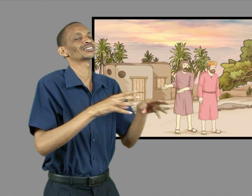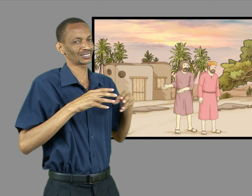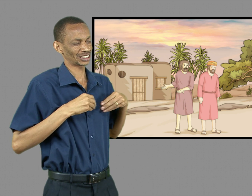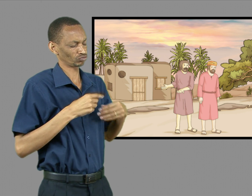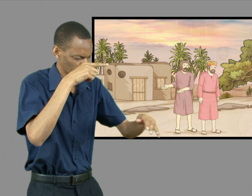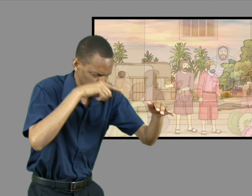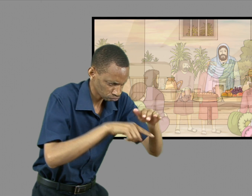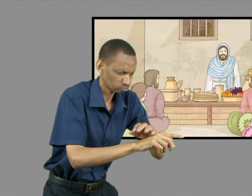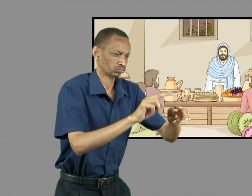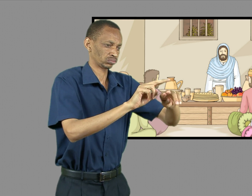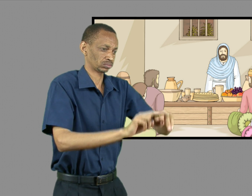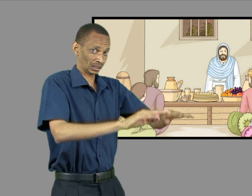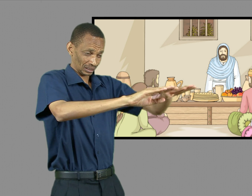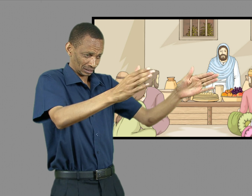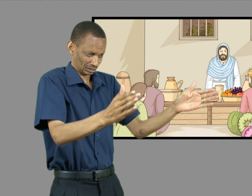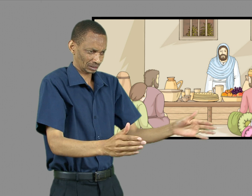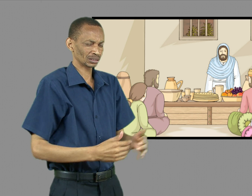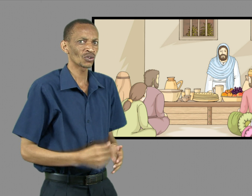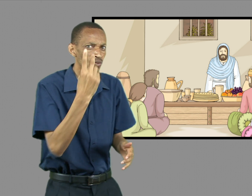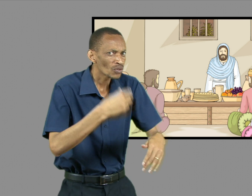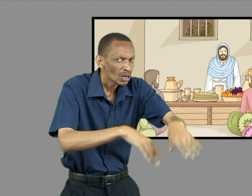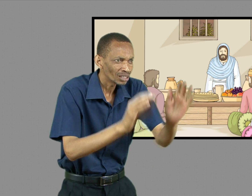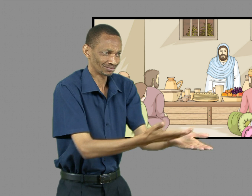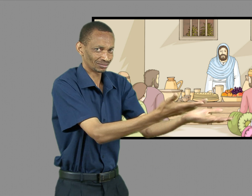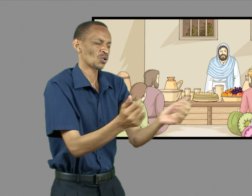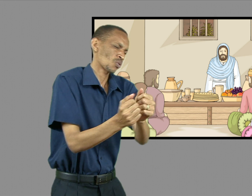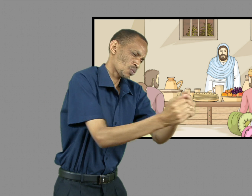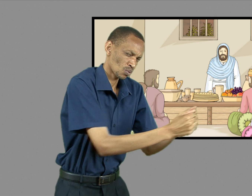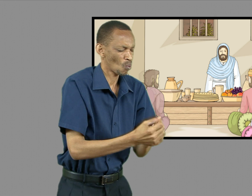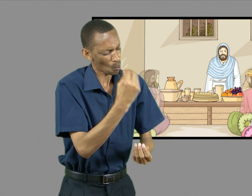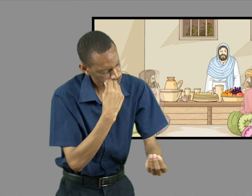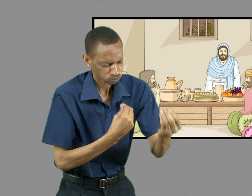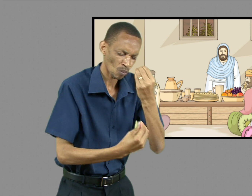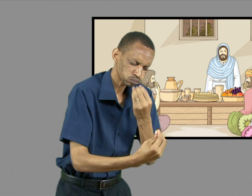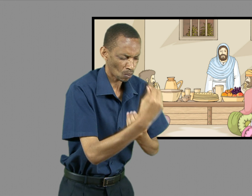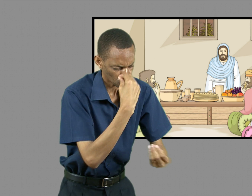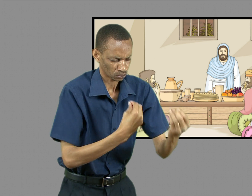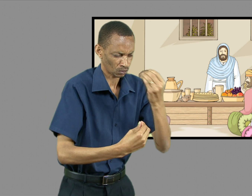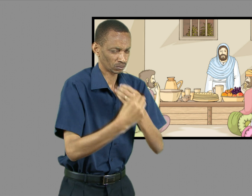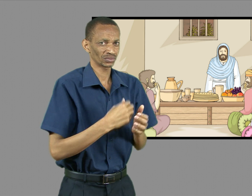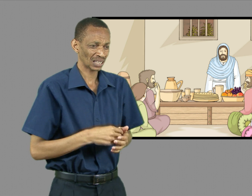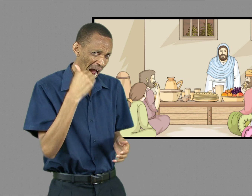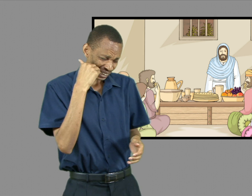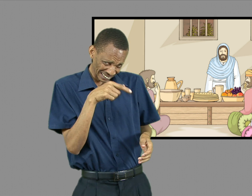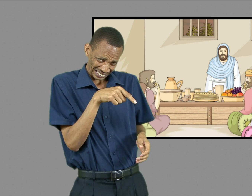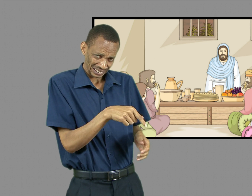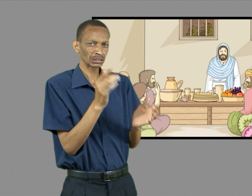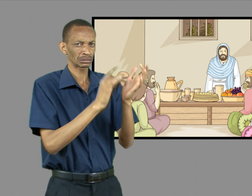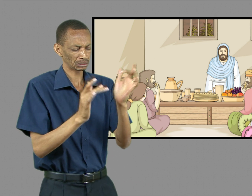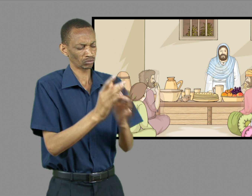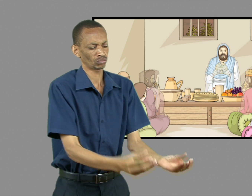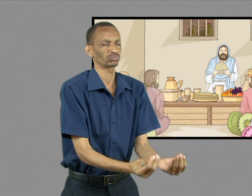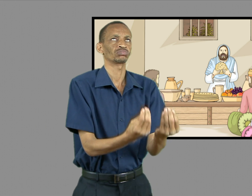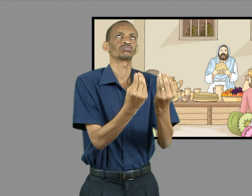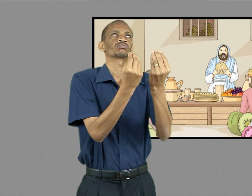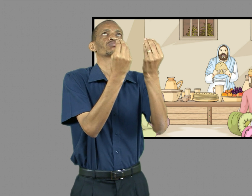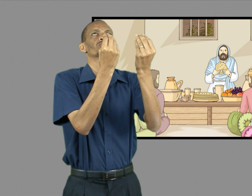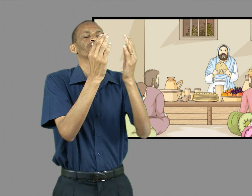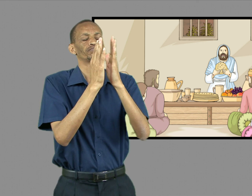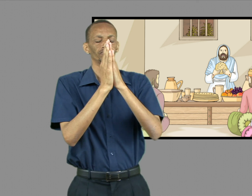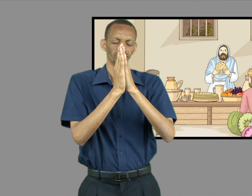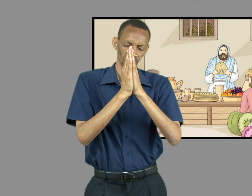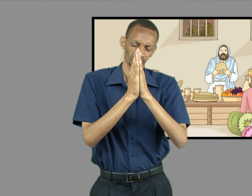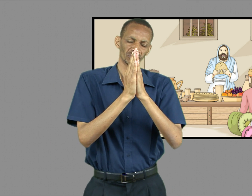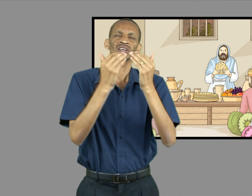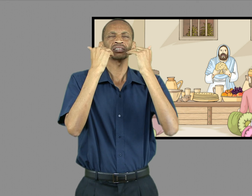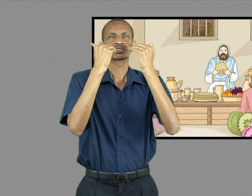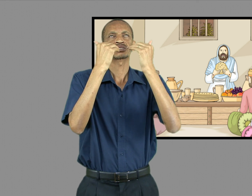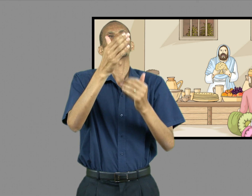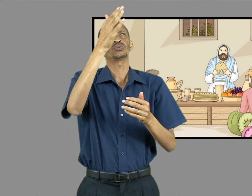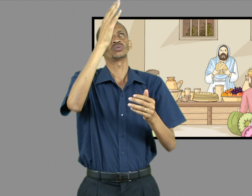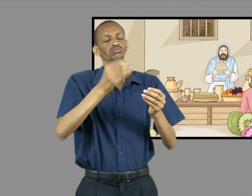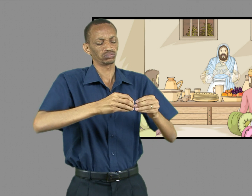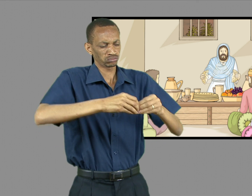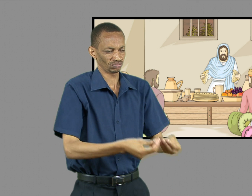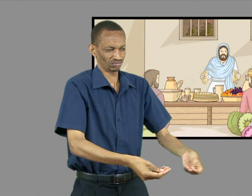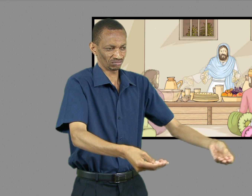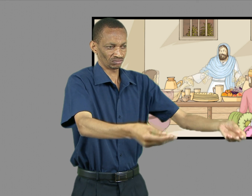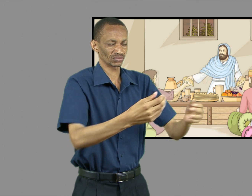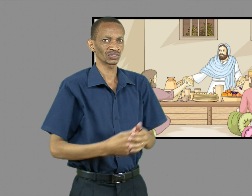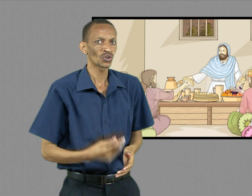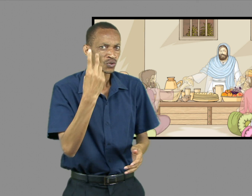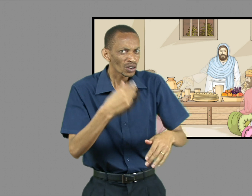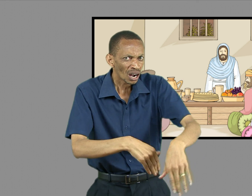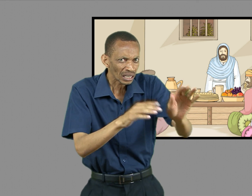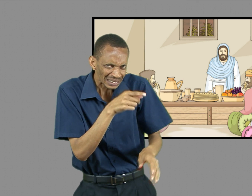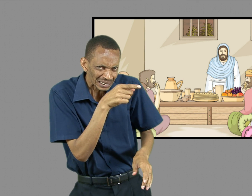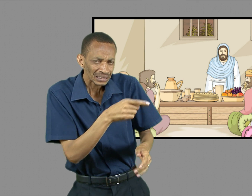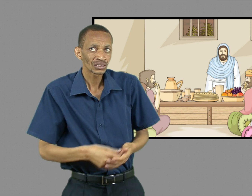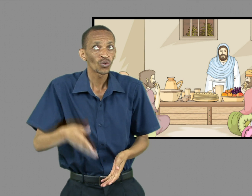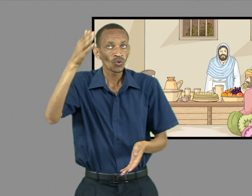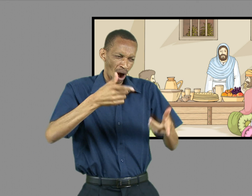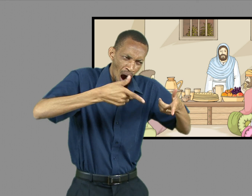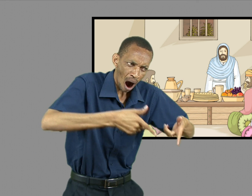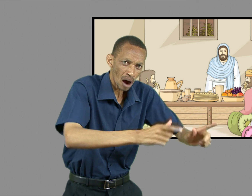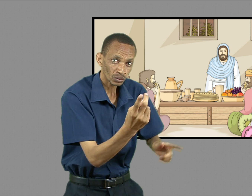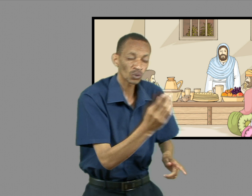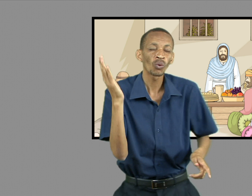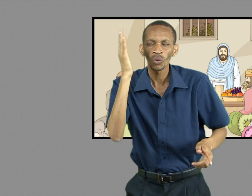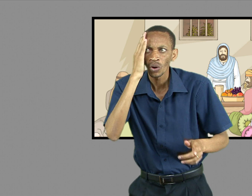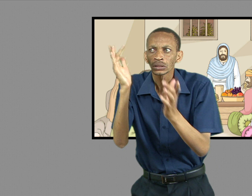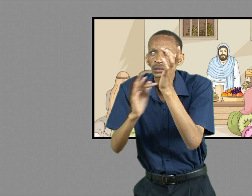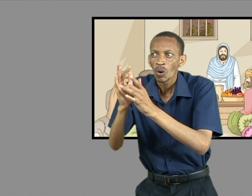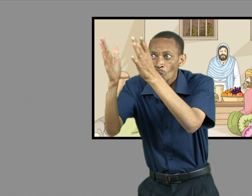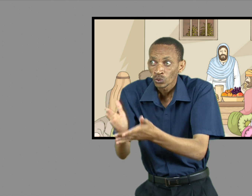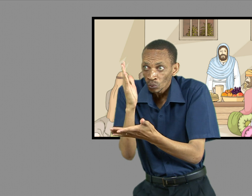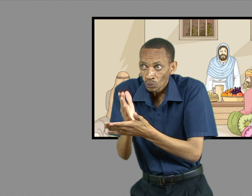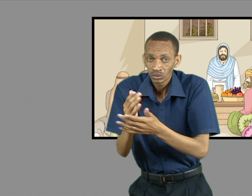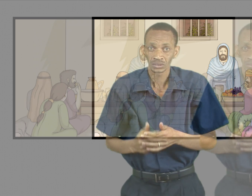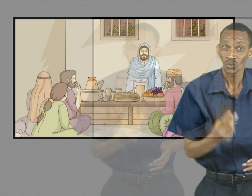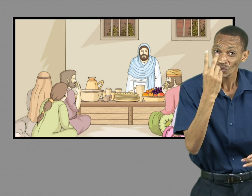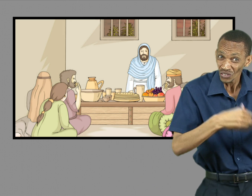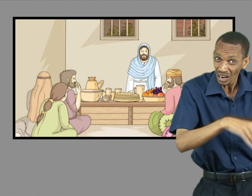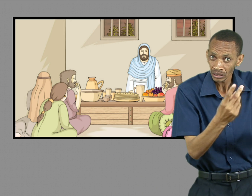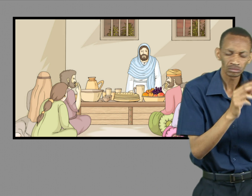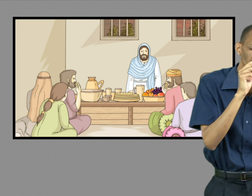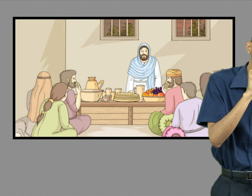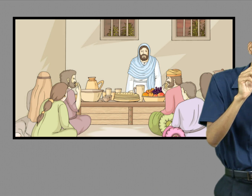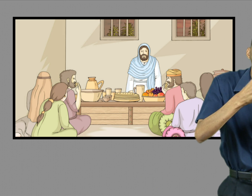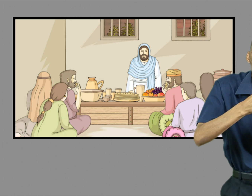While He was reclining at the table with them, He took bread, spoke a blessing and broke it, and gave it to them.